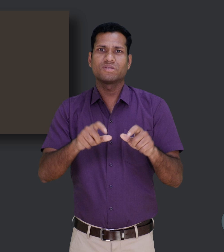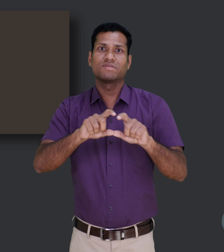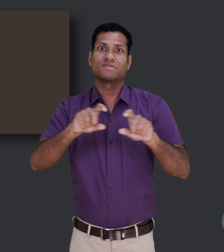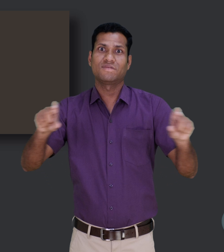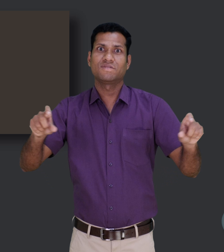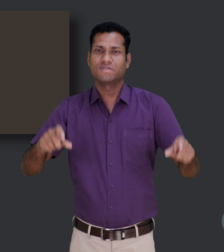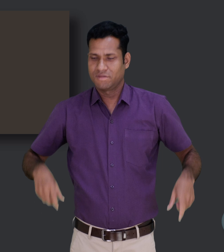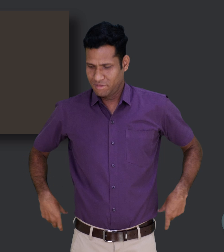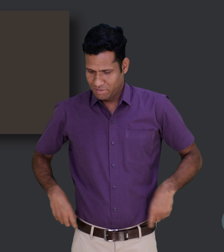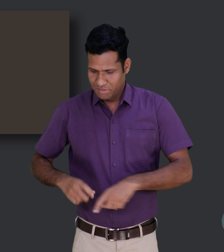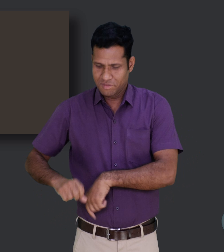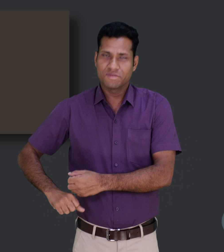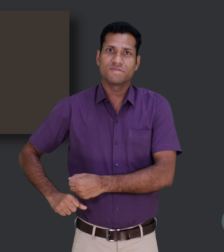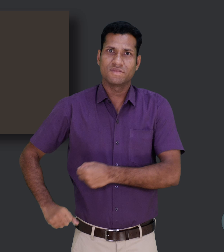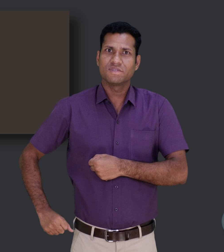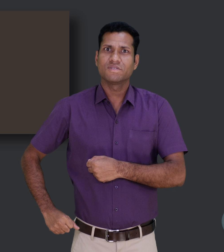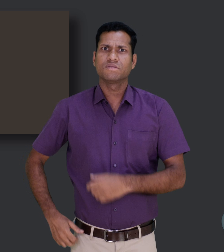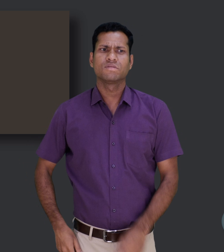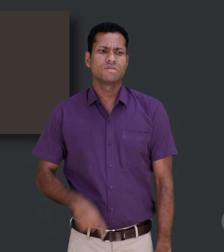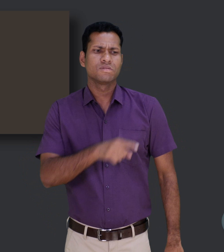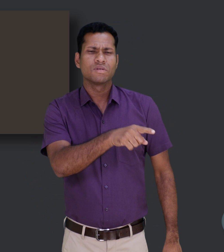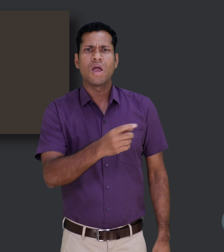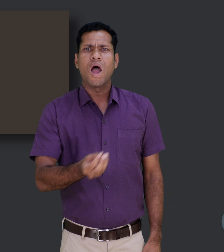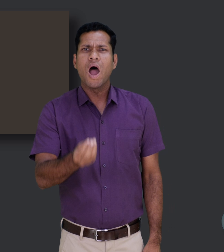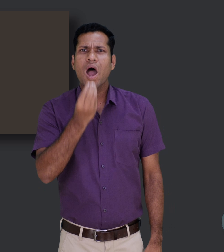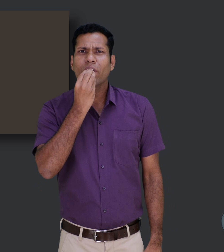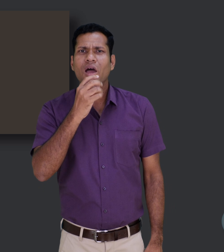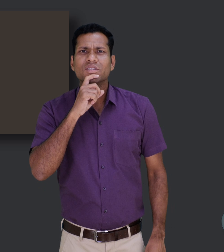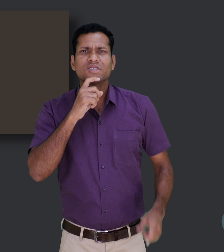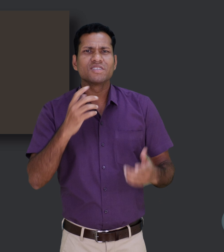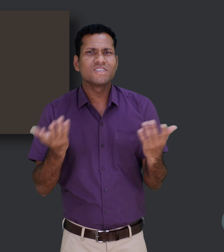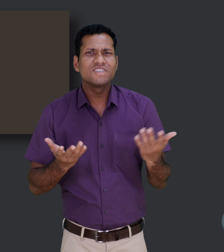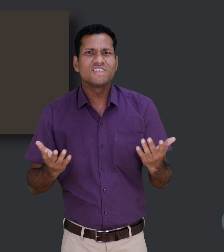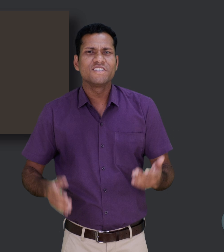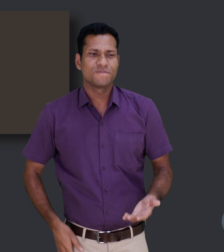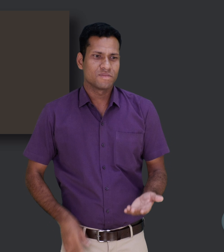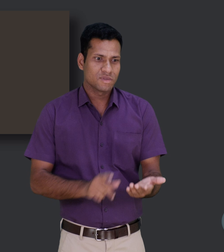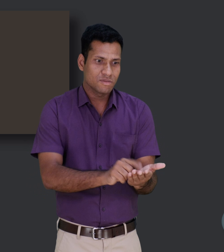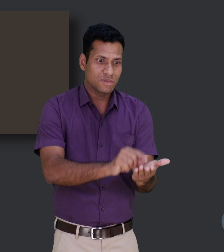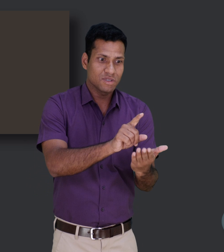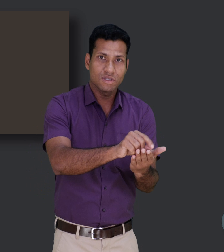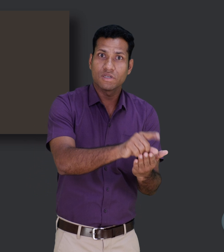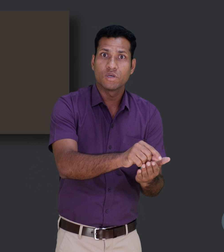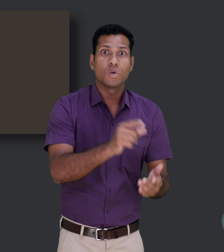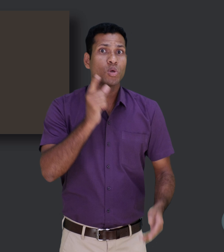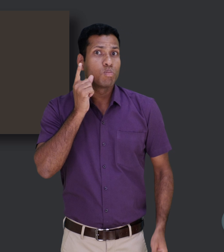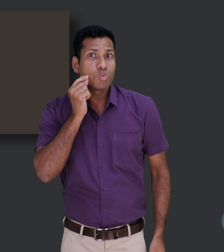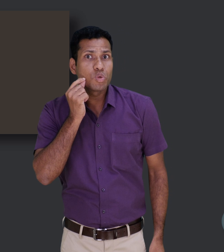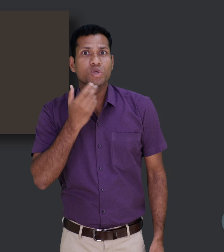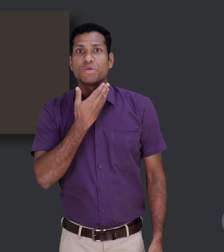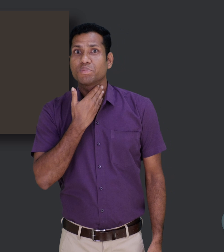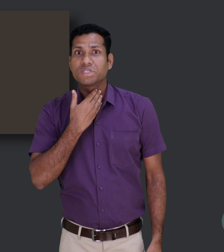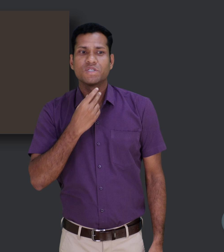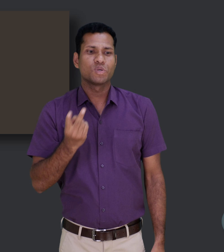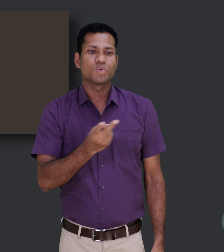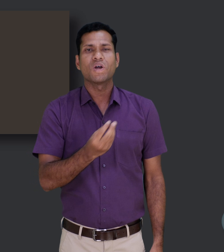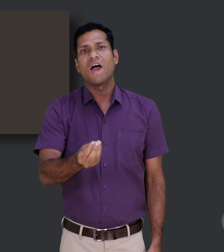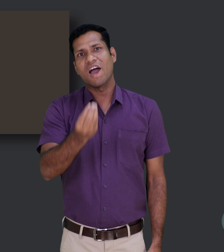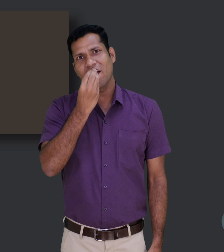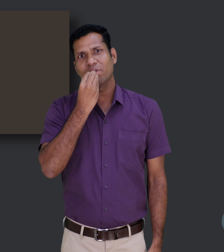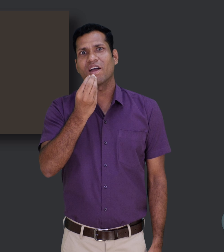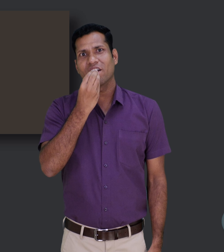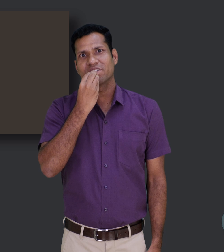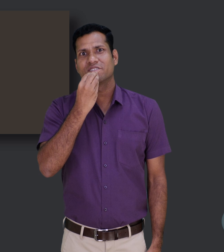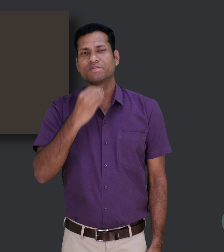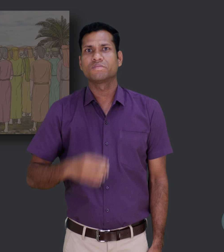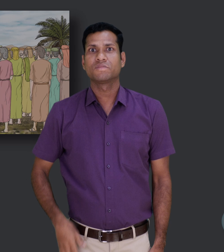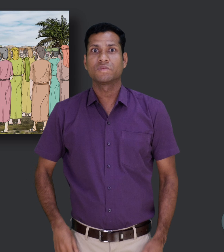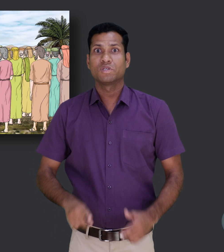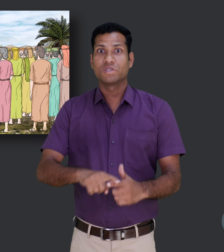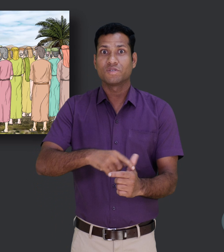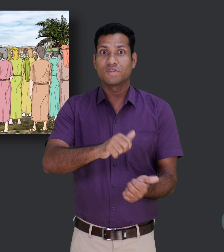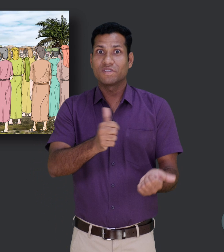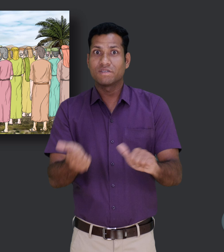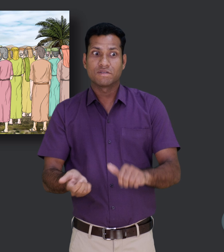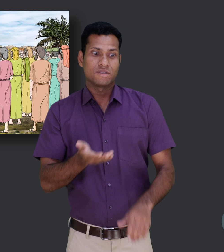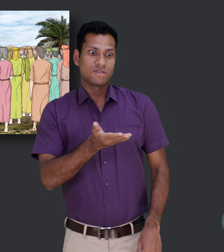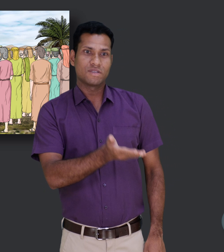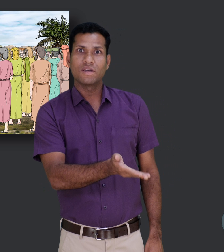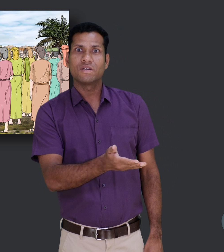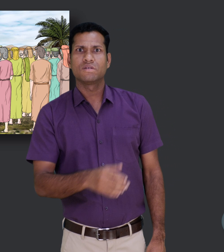His food was locusts and wild honey.